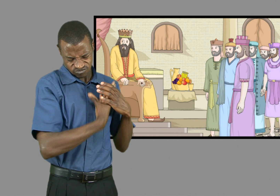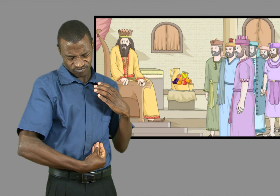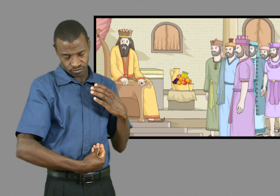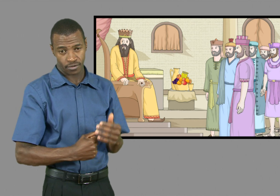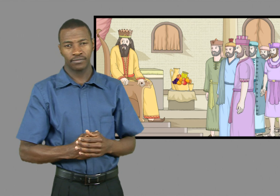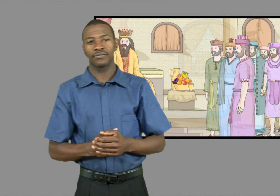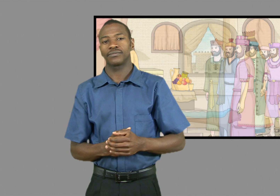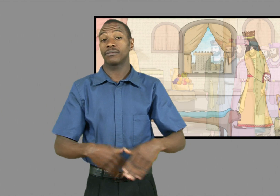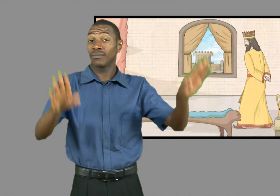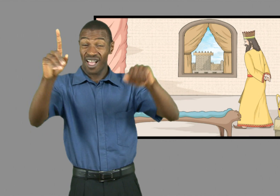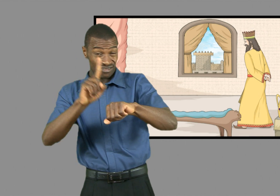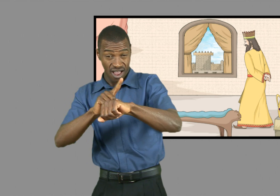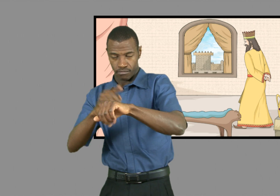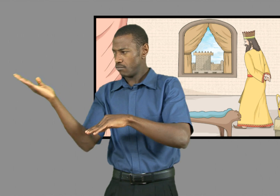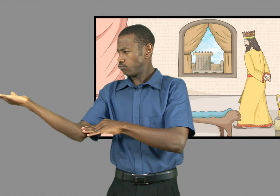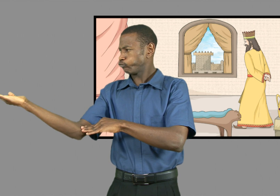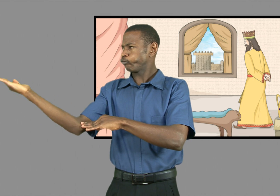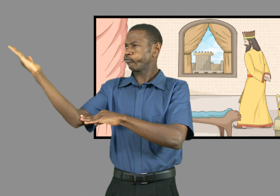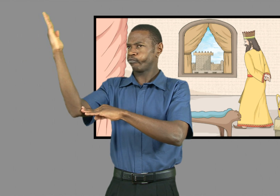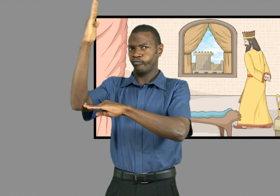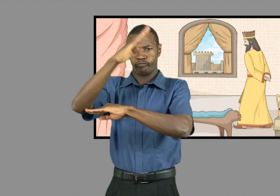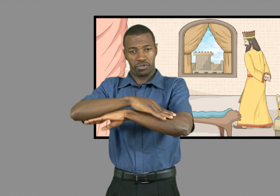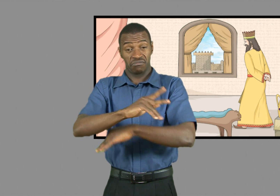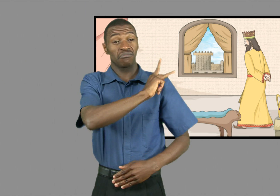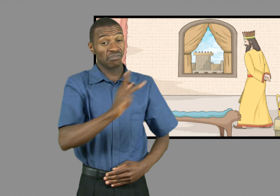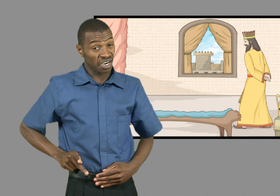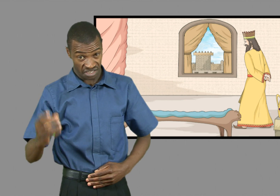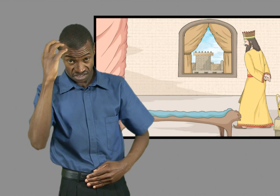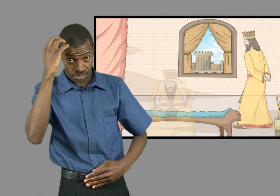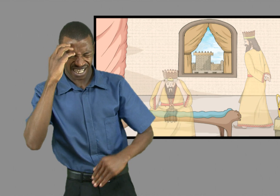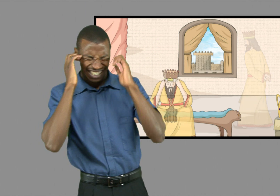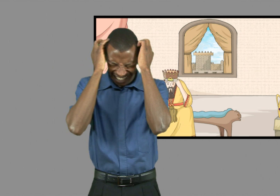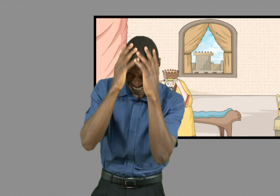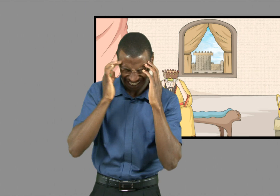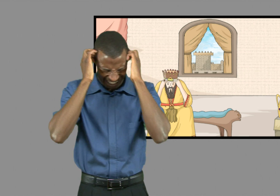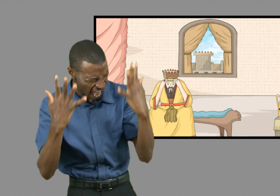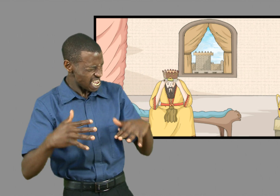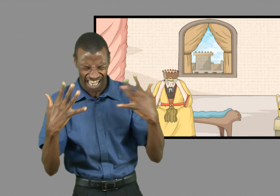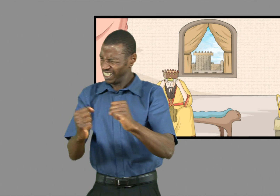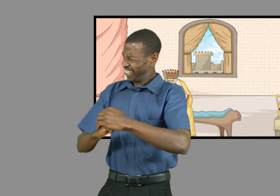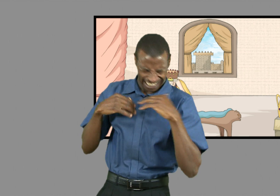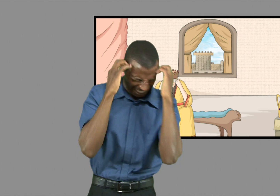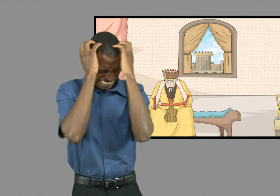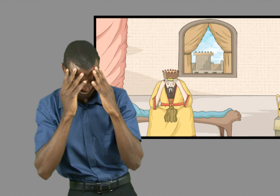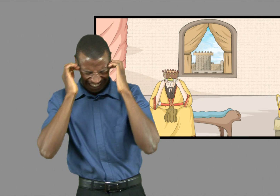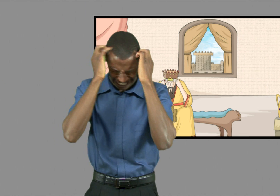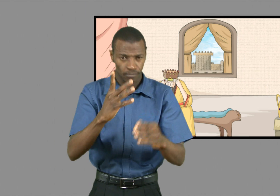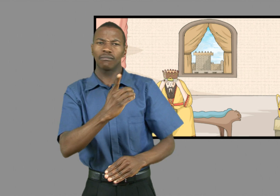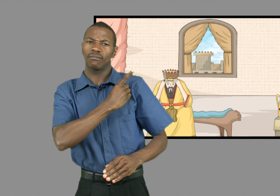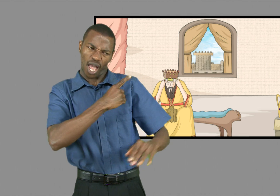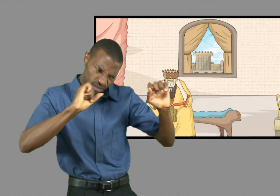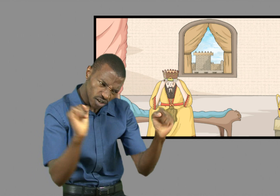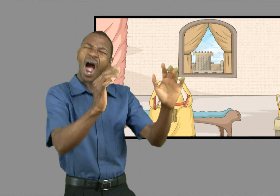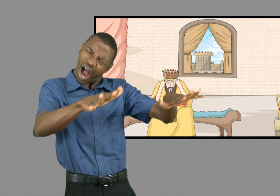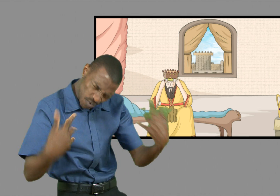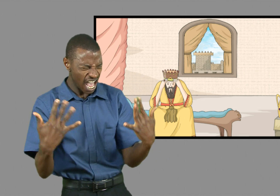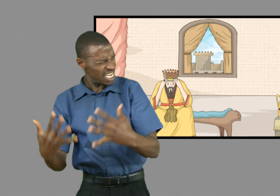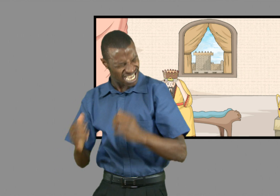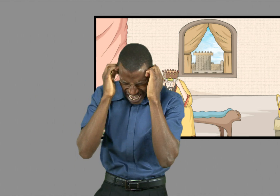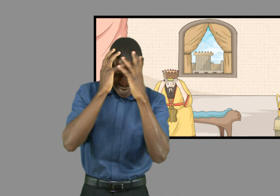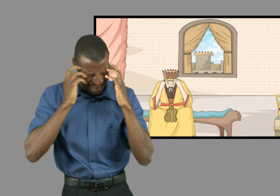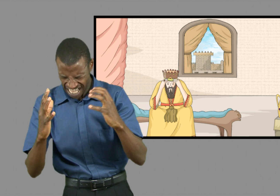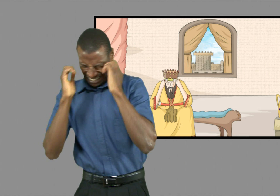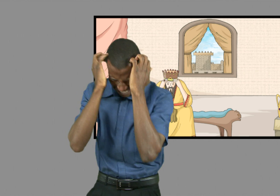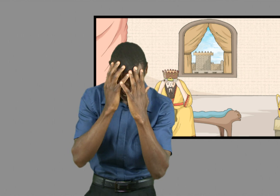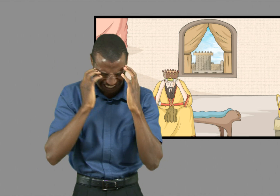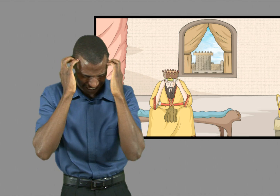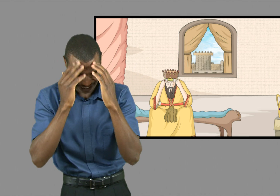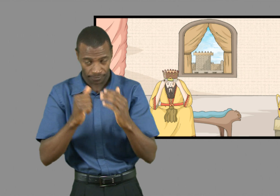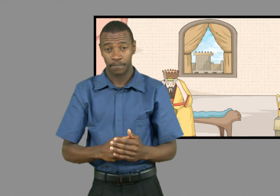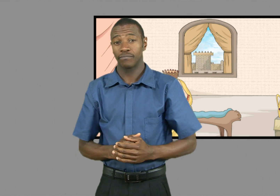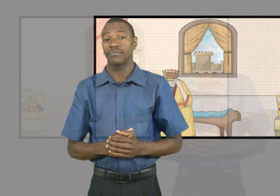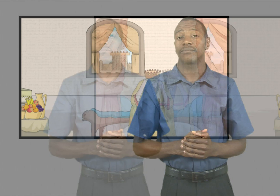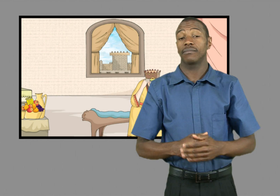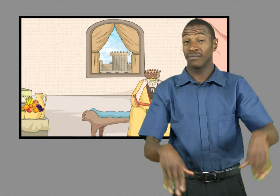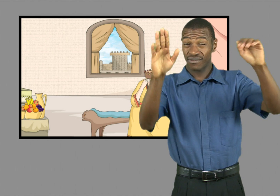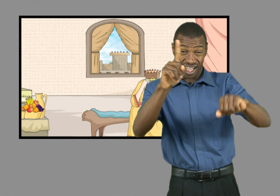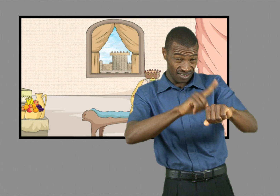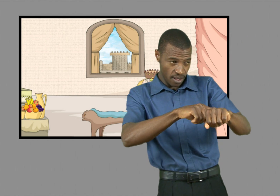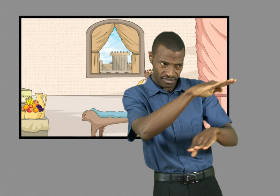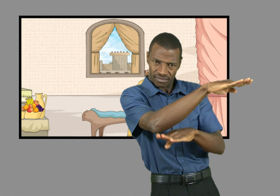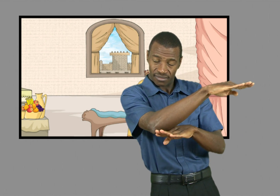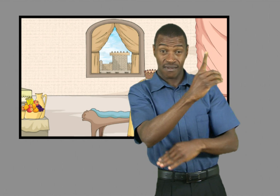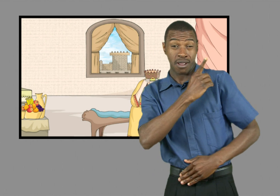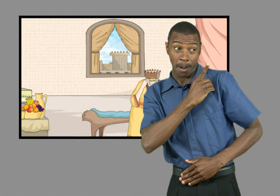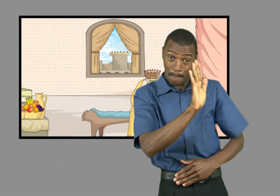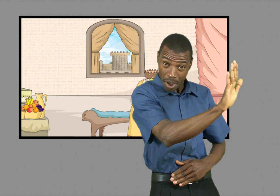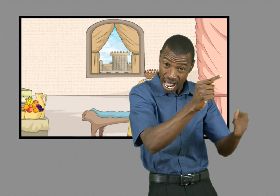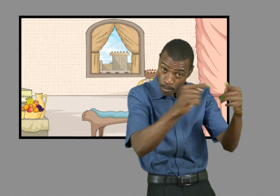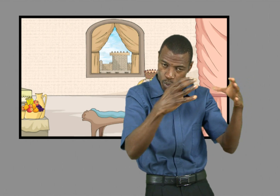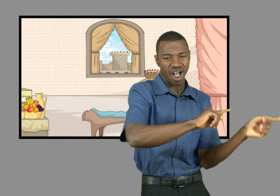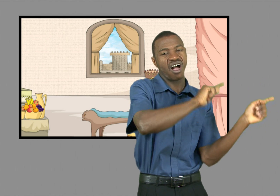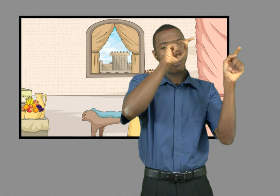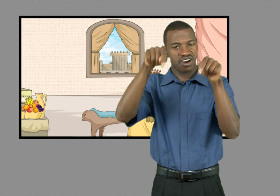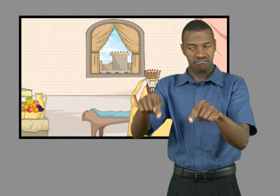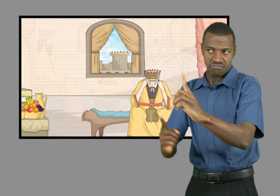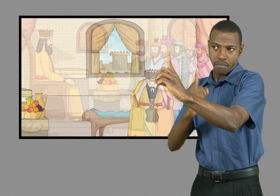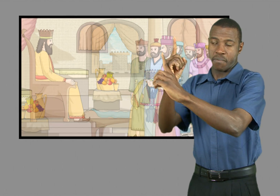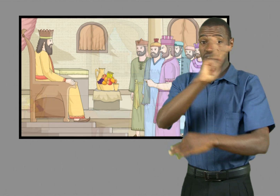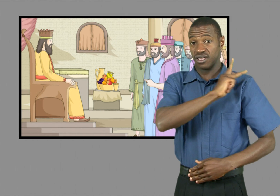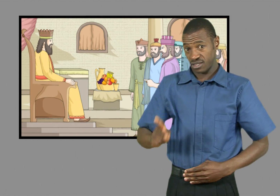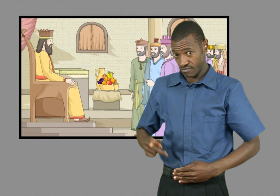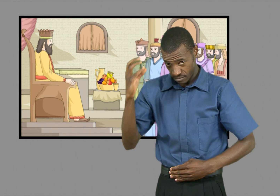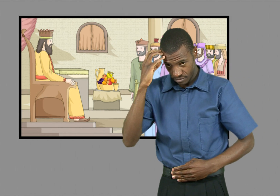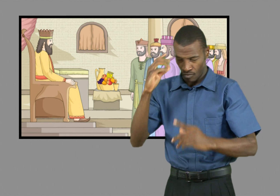As soon as the king heard this, he was deeply distressed and set his mind on delivering Daniel, and he labored until sundown to rescue him.